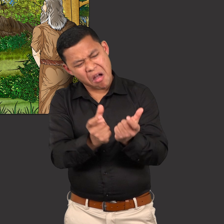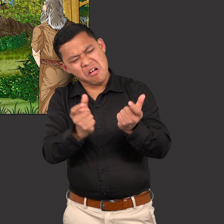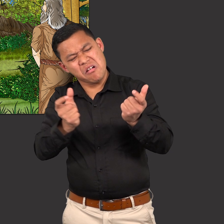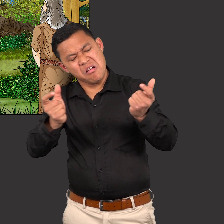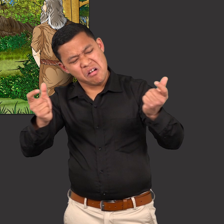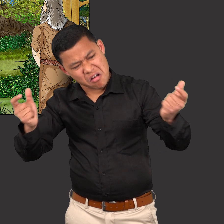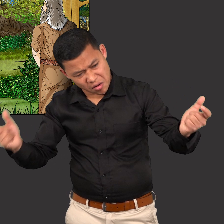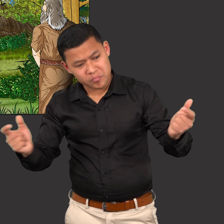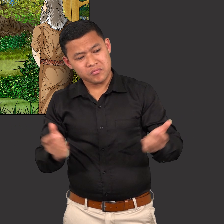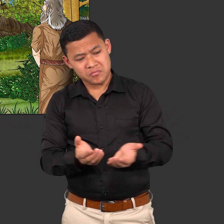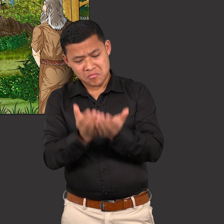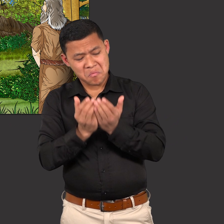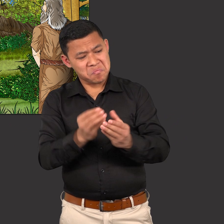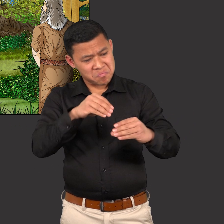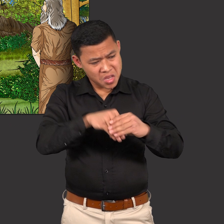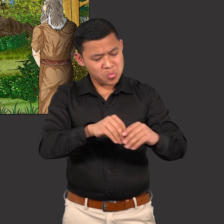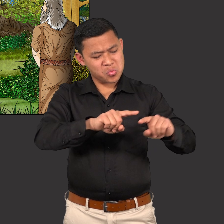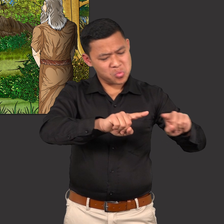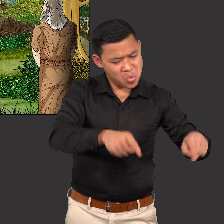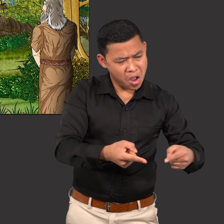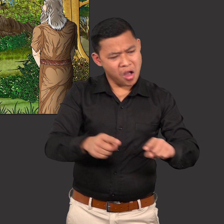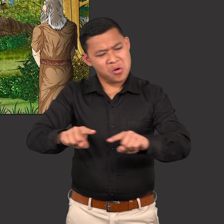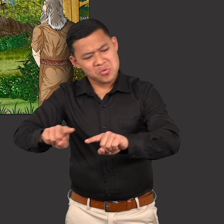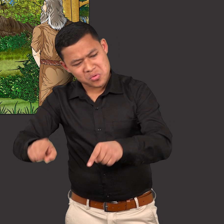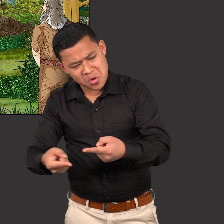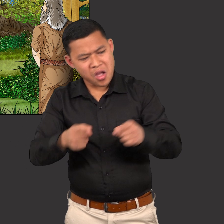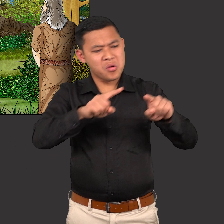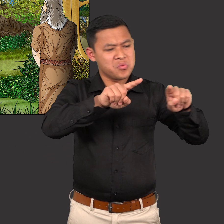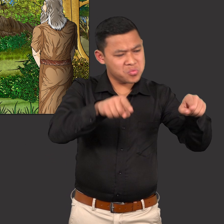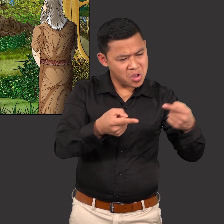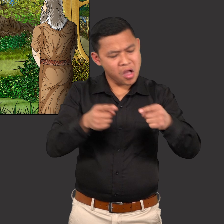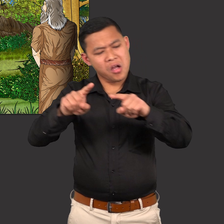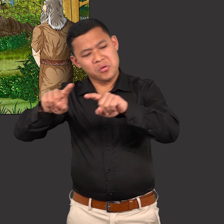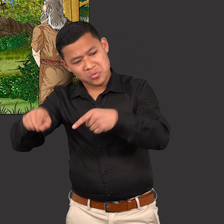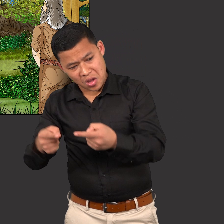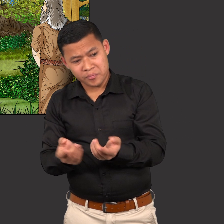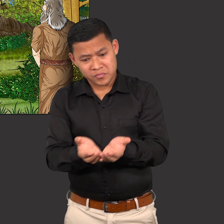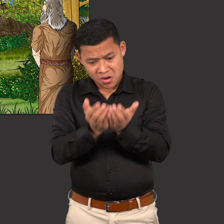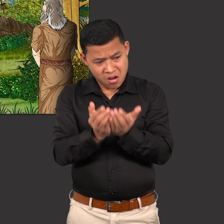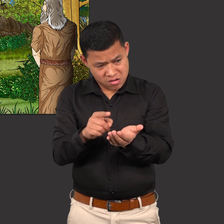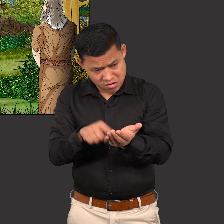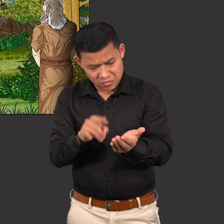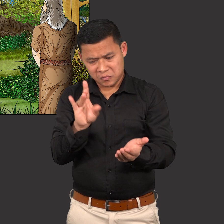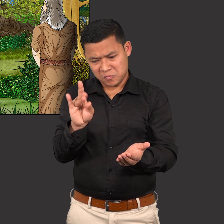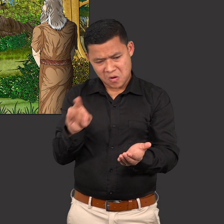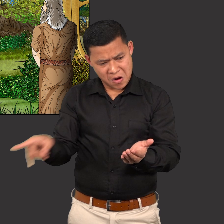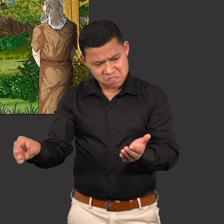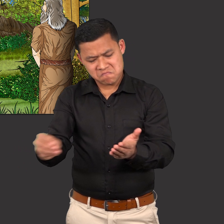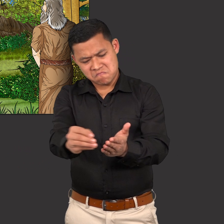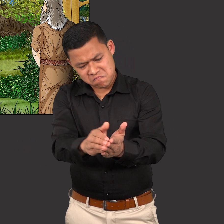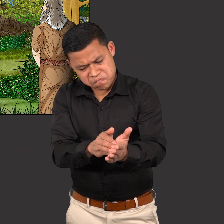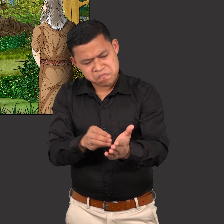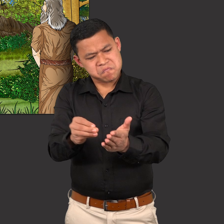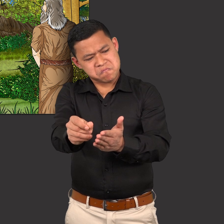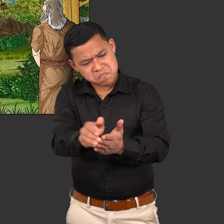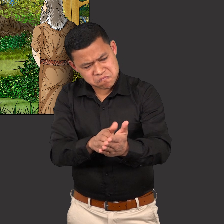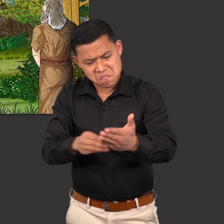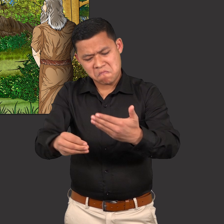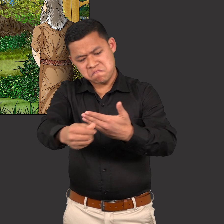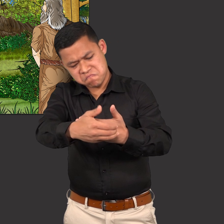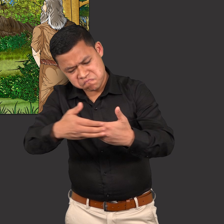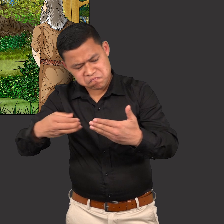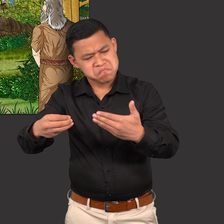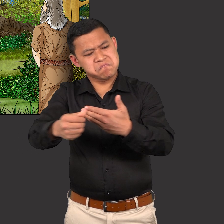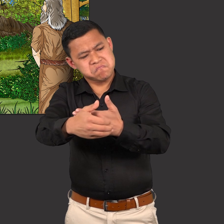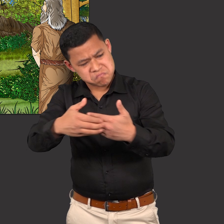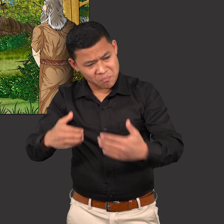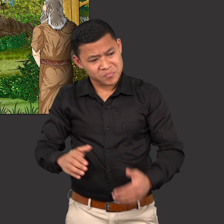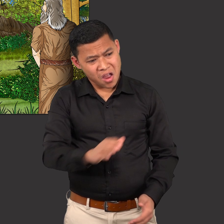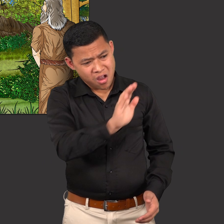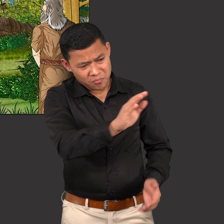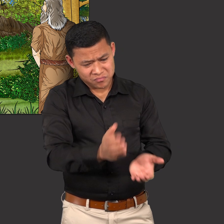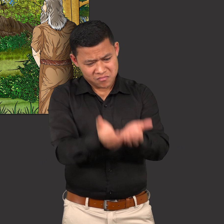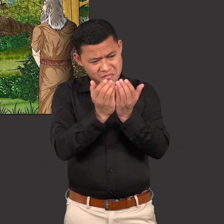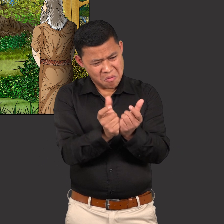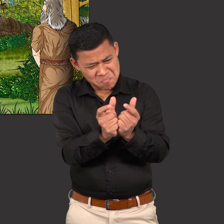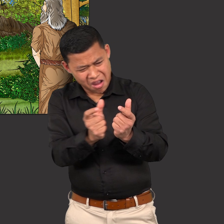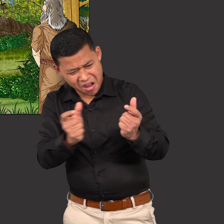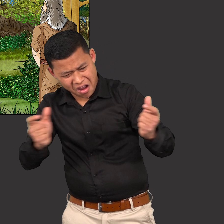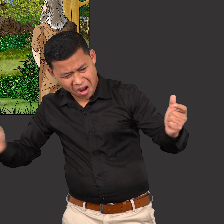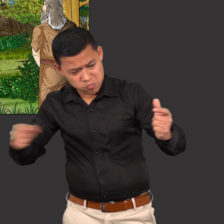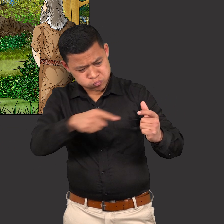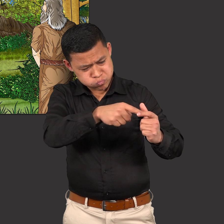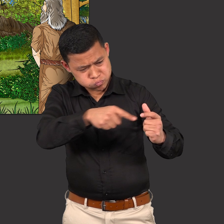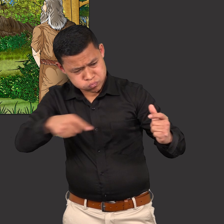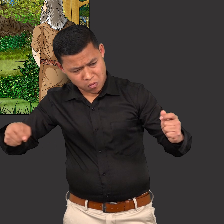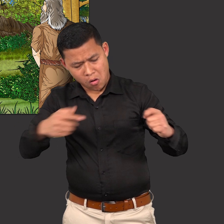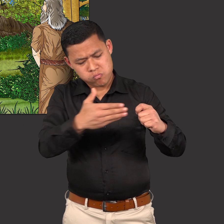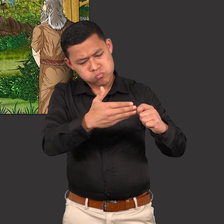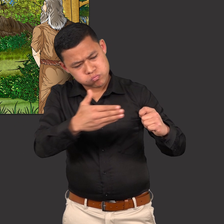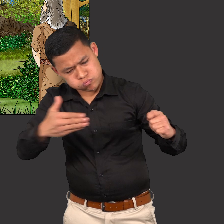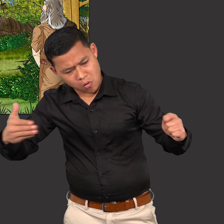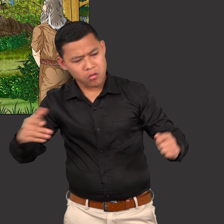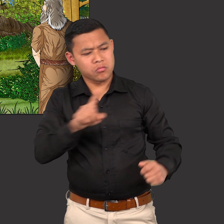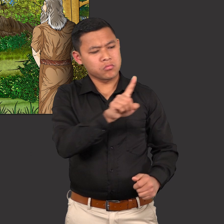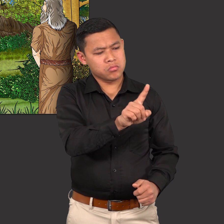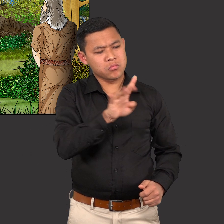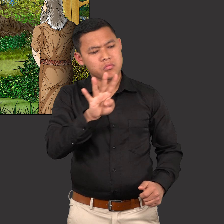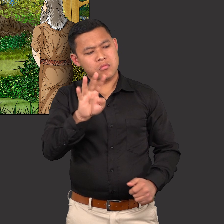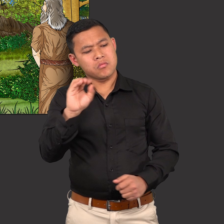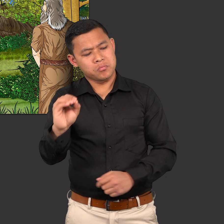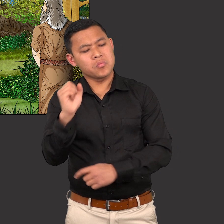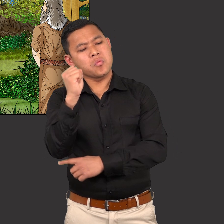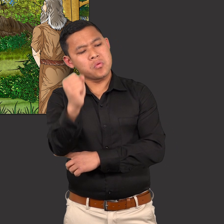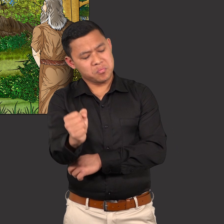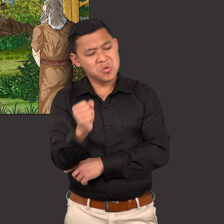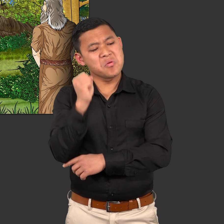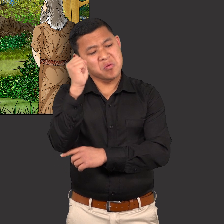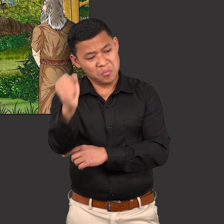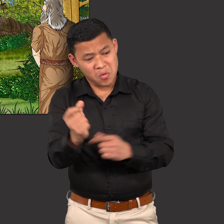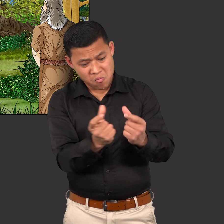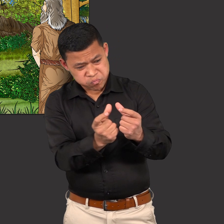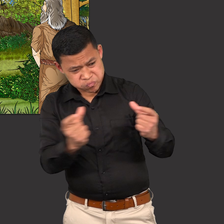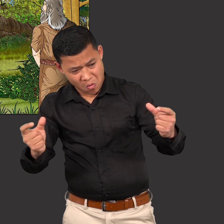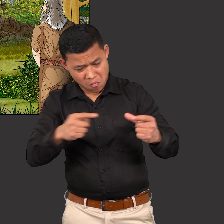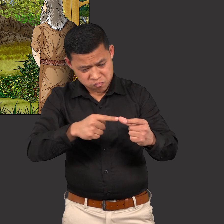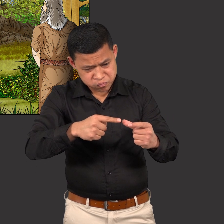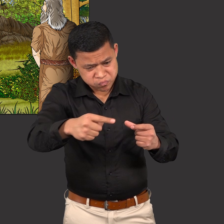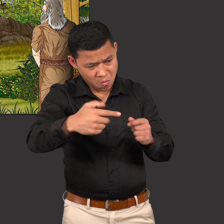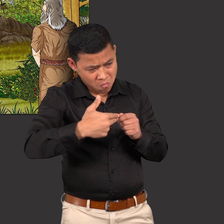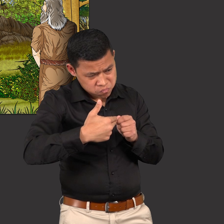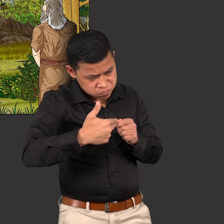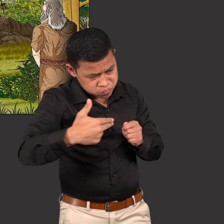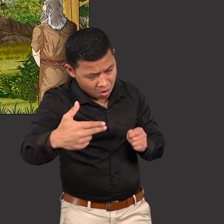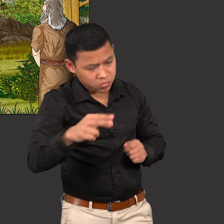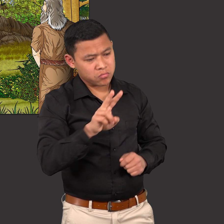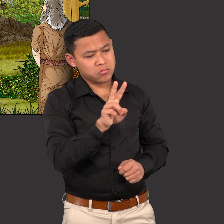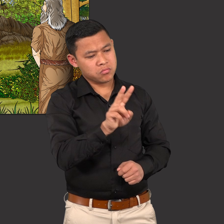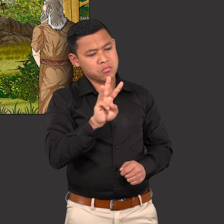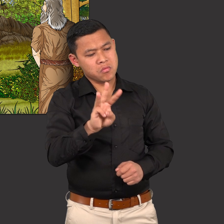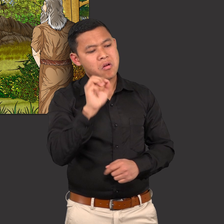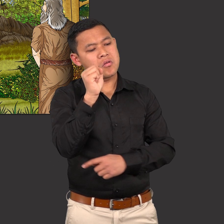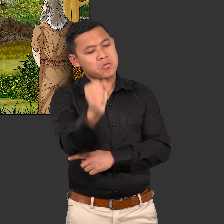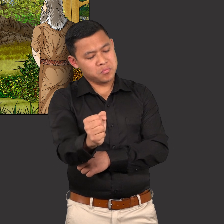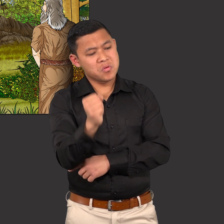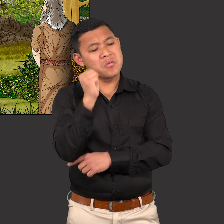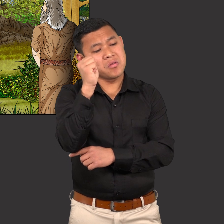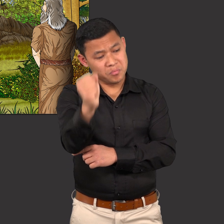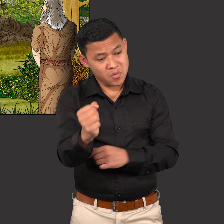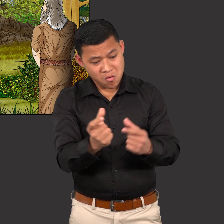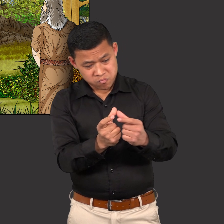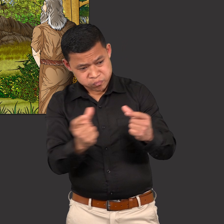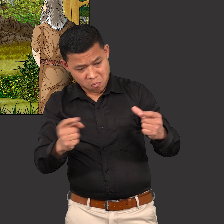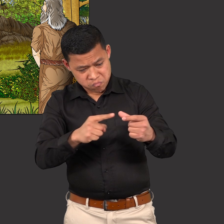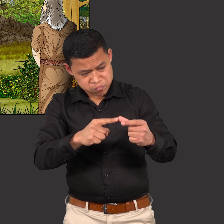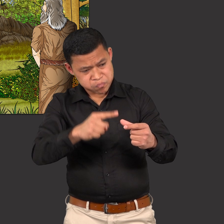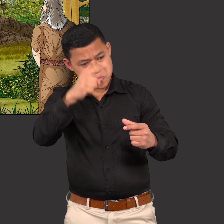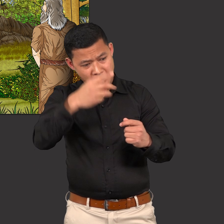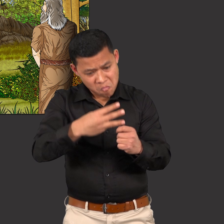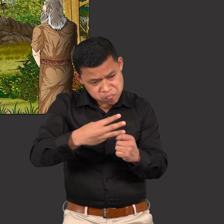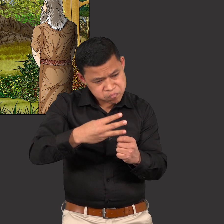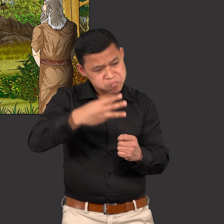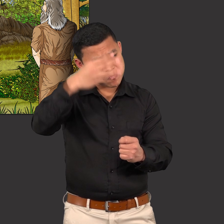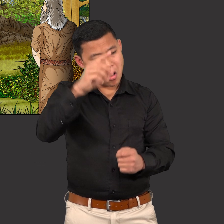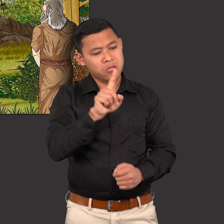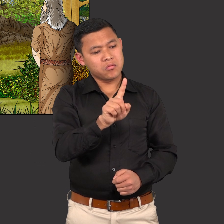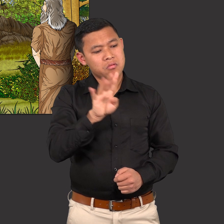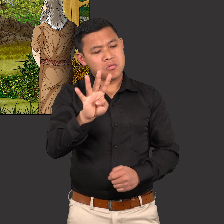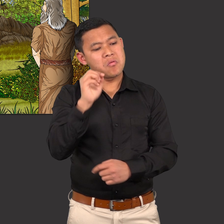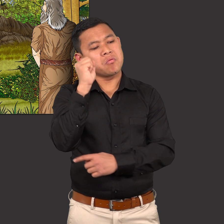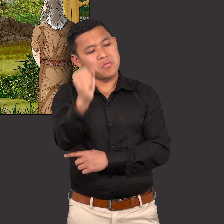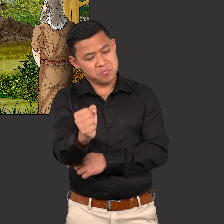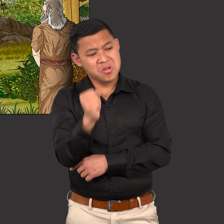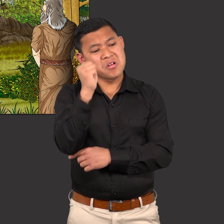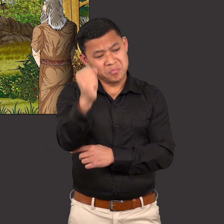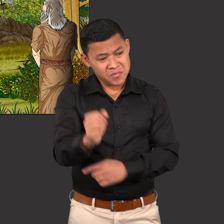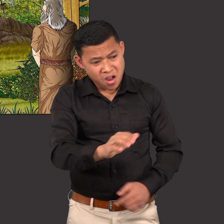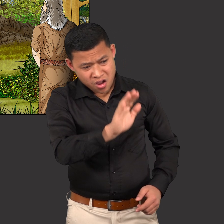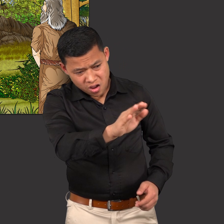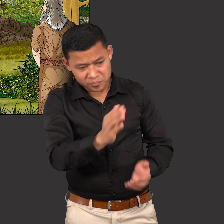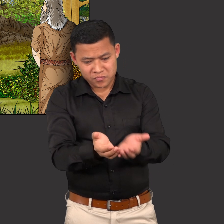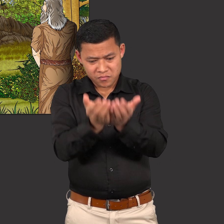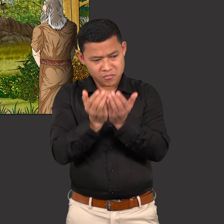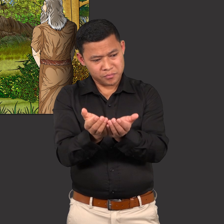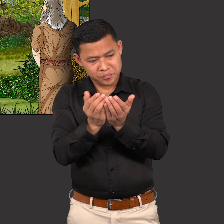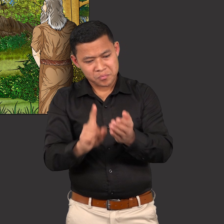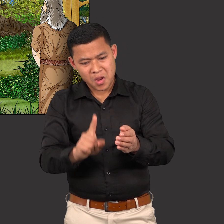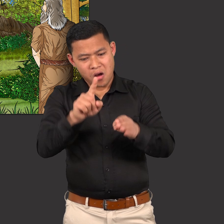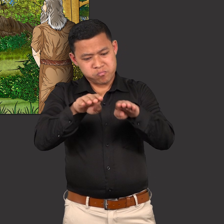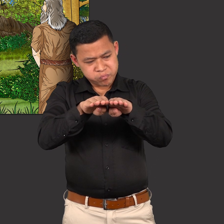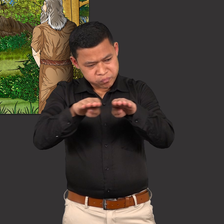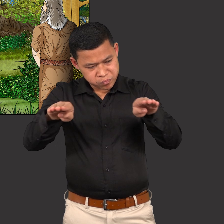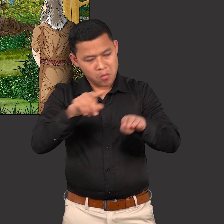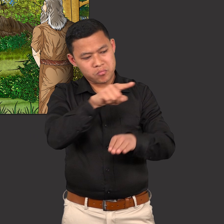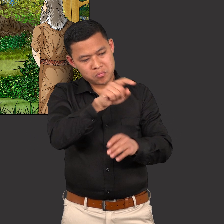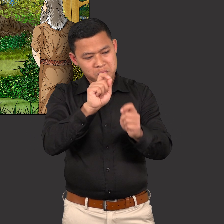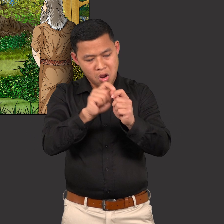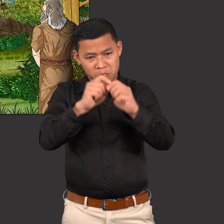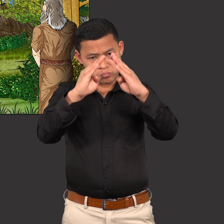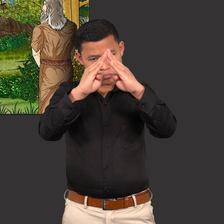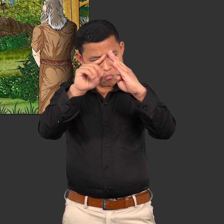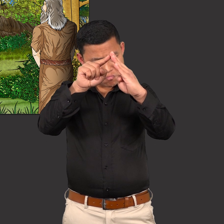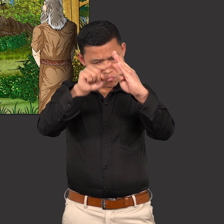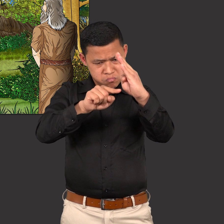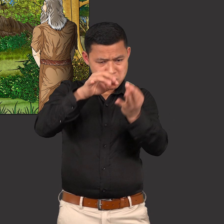make rooms in the ark and coat it with pitch inside and out. And this is how you are to build it: The ark is to be 300 cubits long, 50 cubits wide, and 30 cubits high.